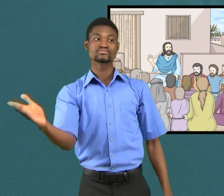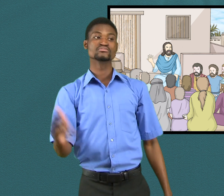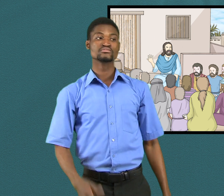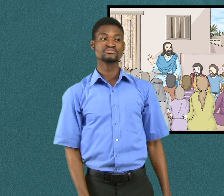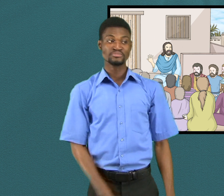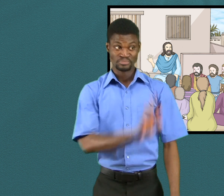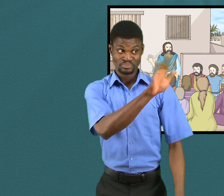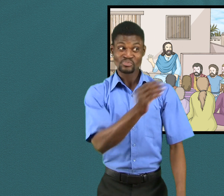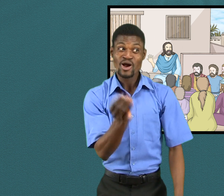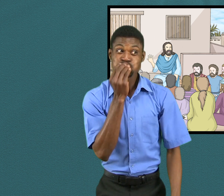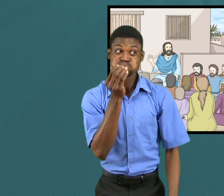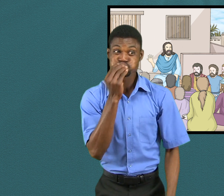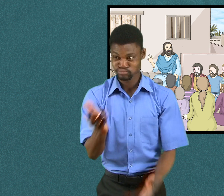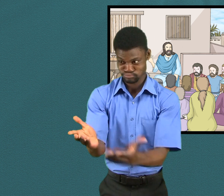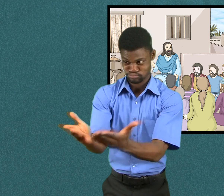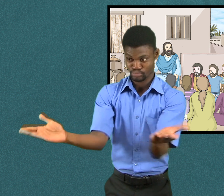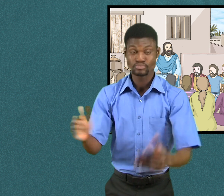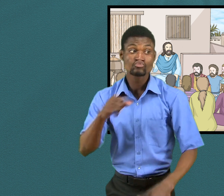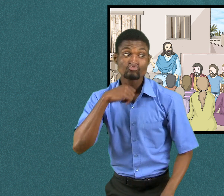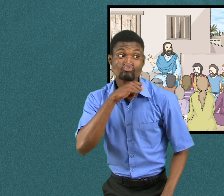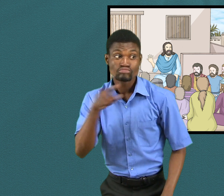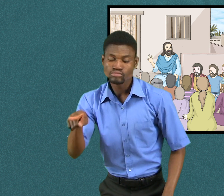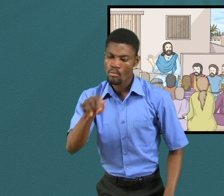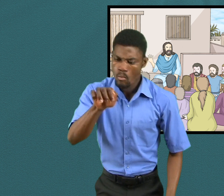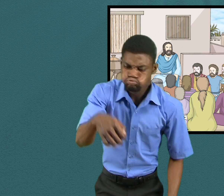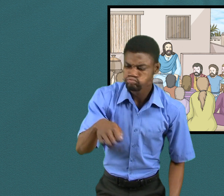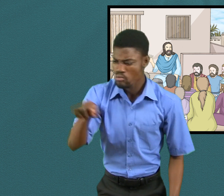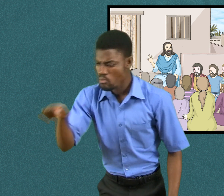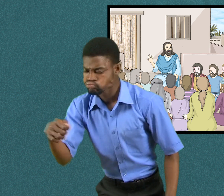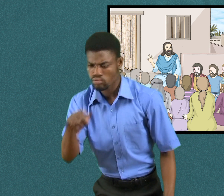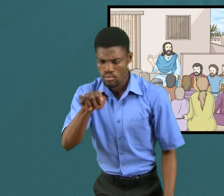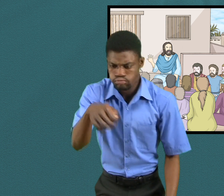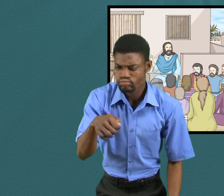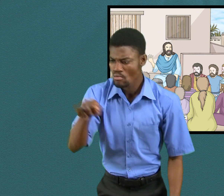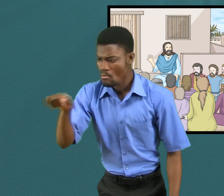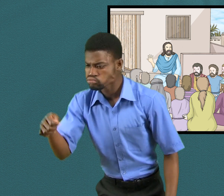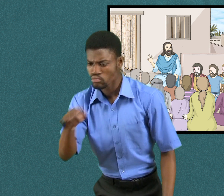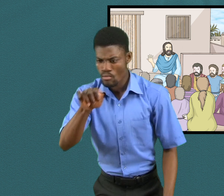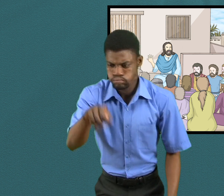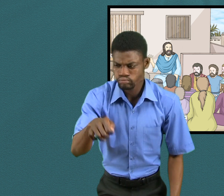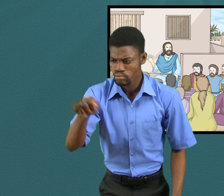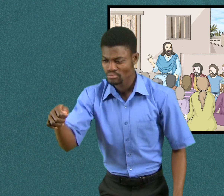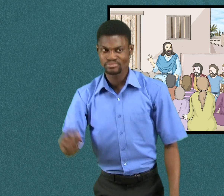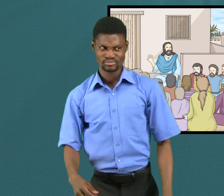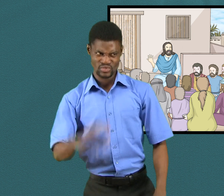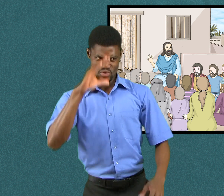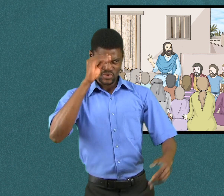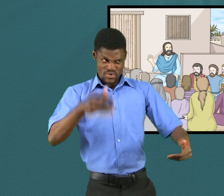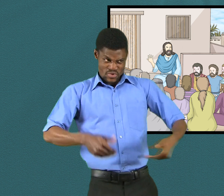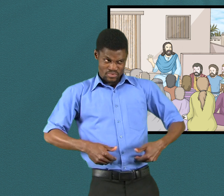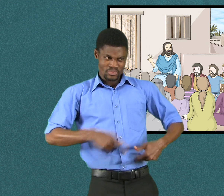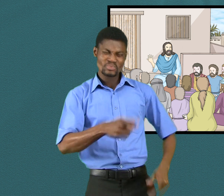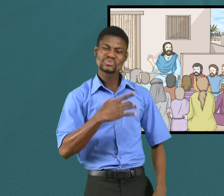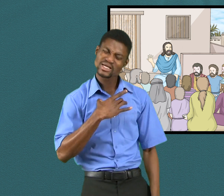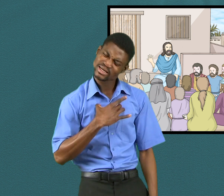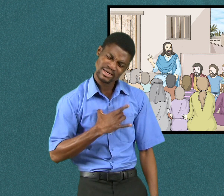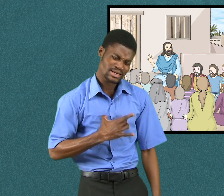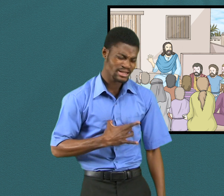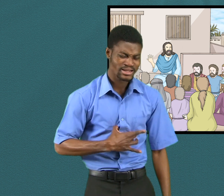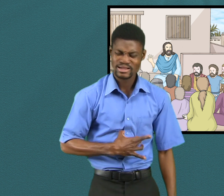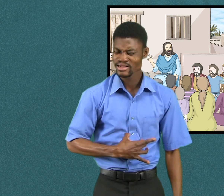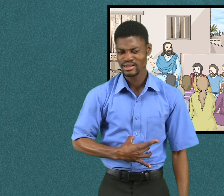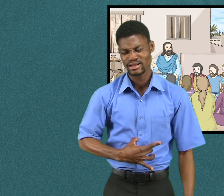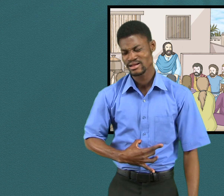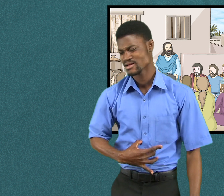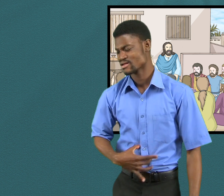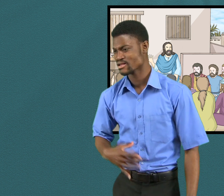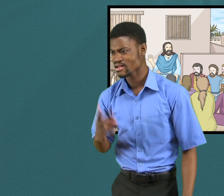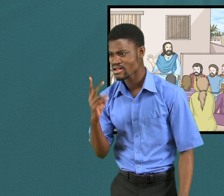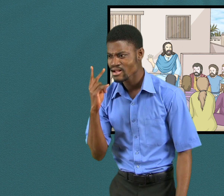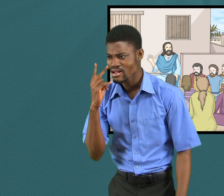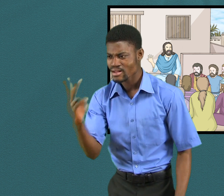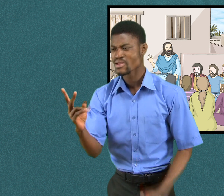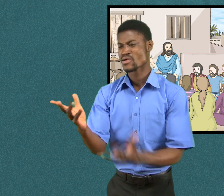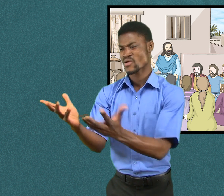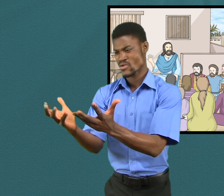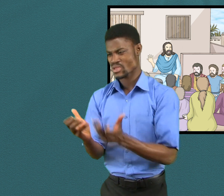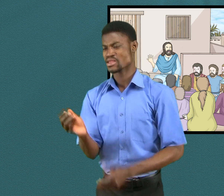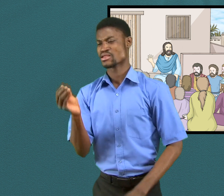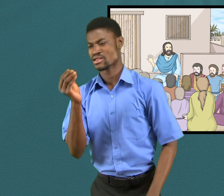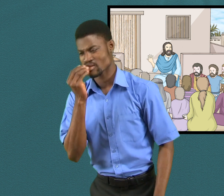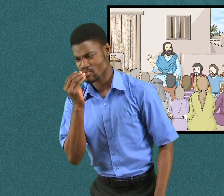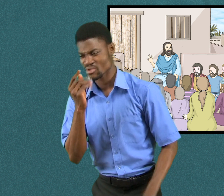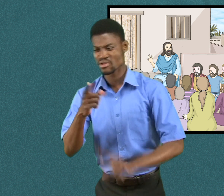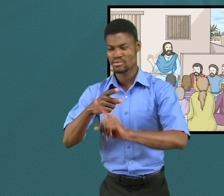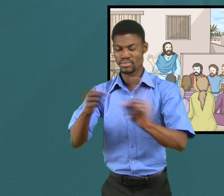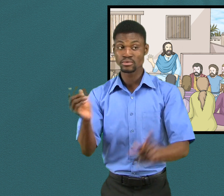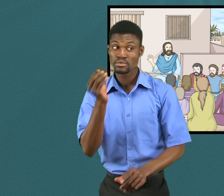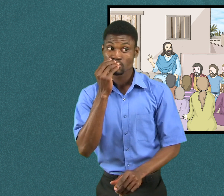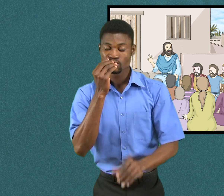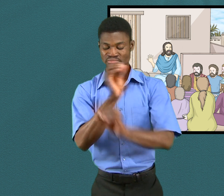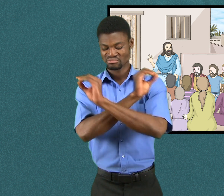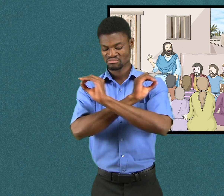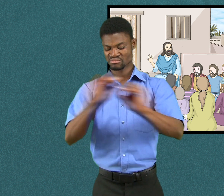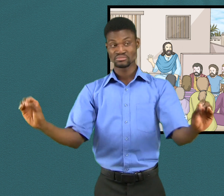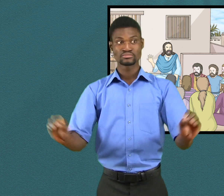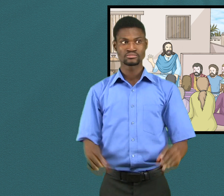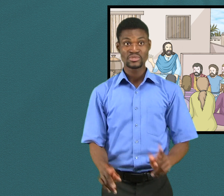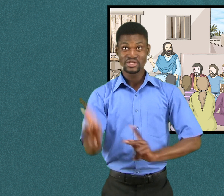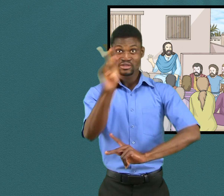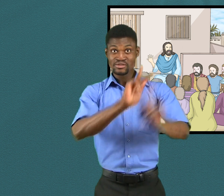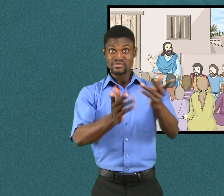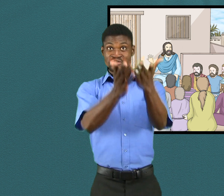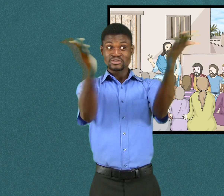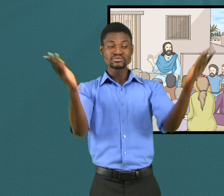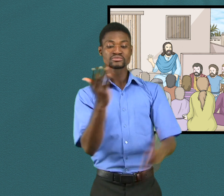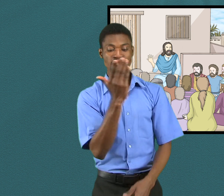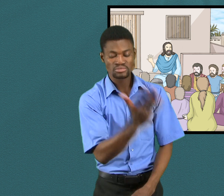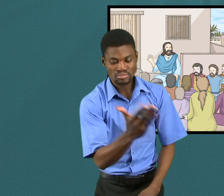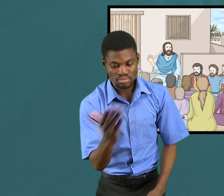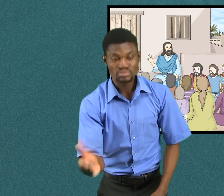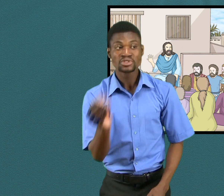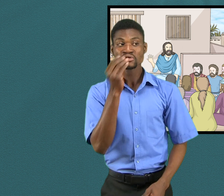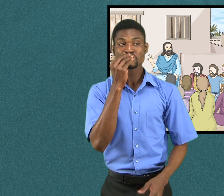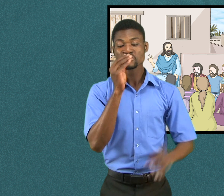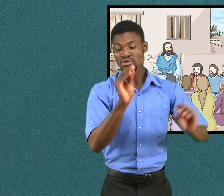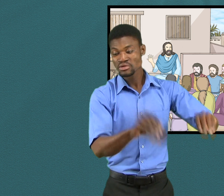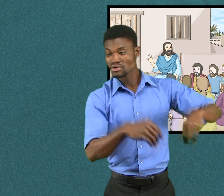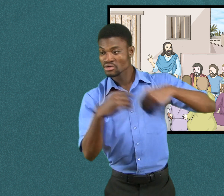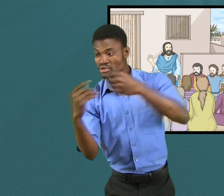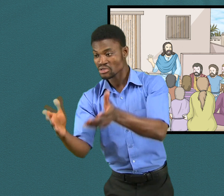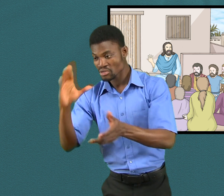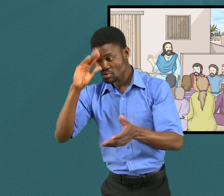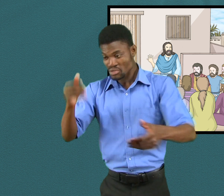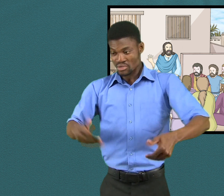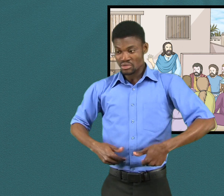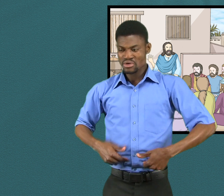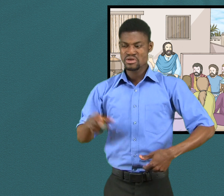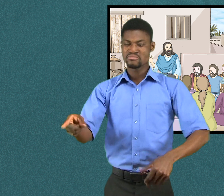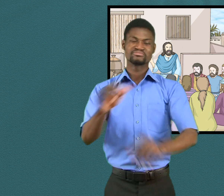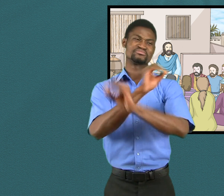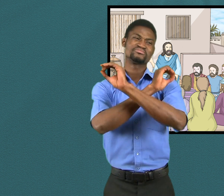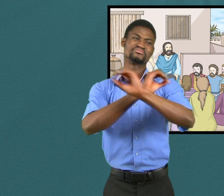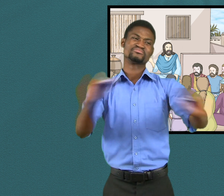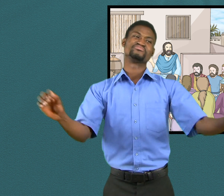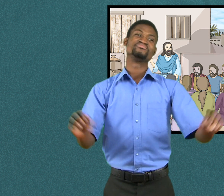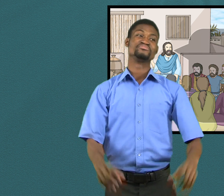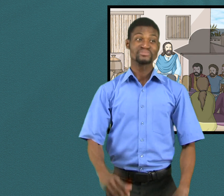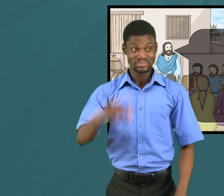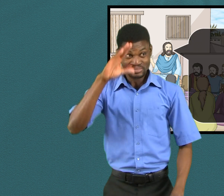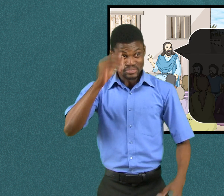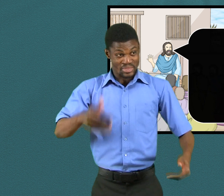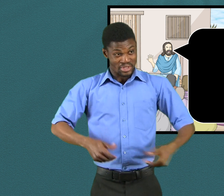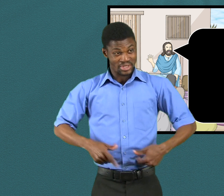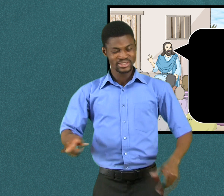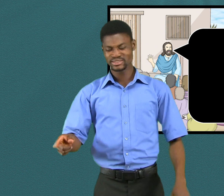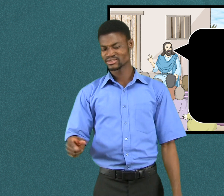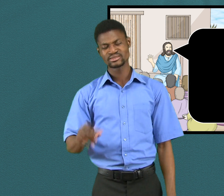He longed to fill his belly with the pods the pigs were eating, but no one would give him a thing.